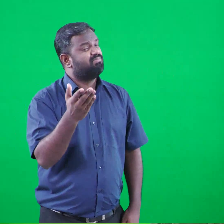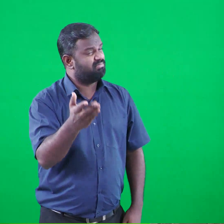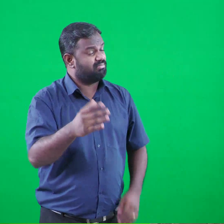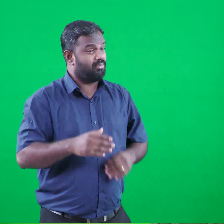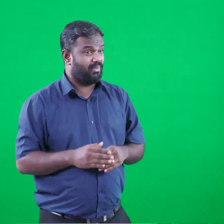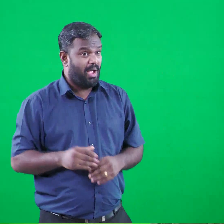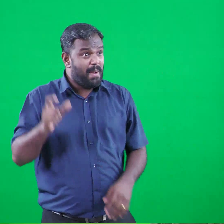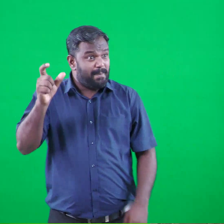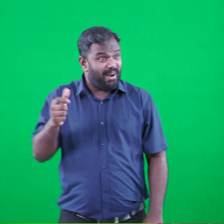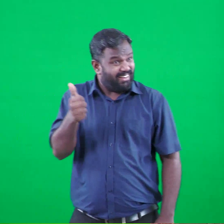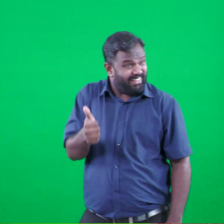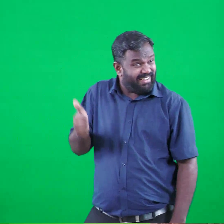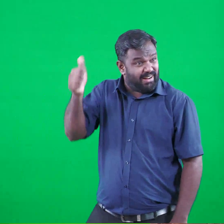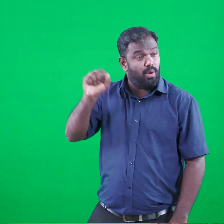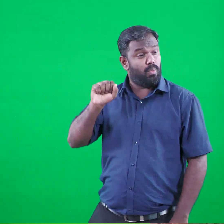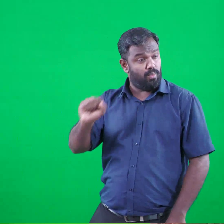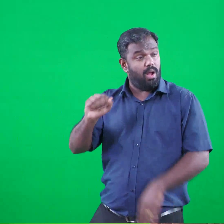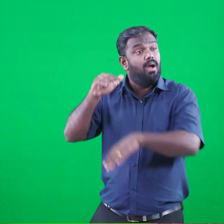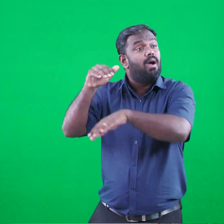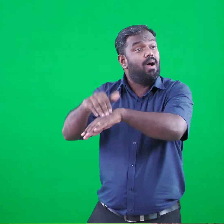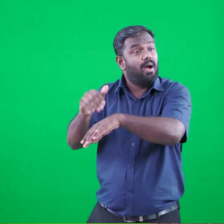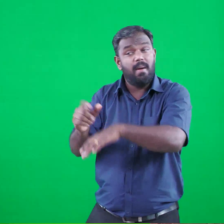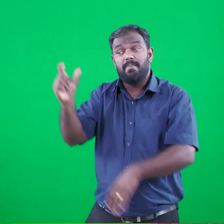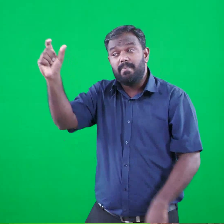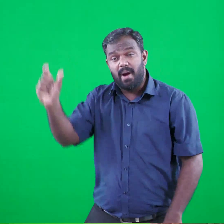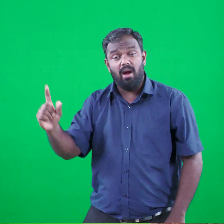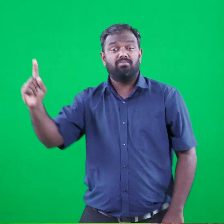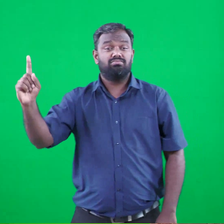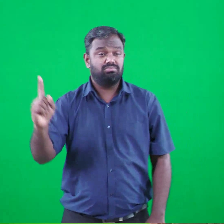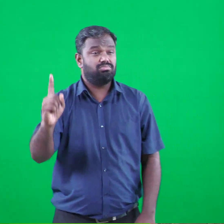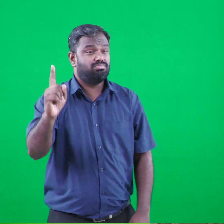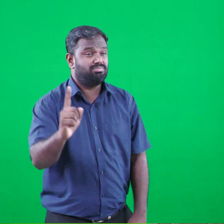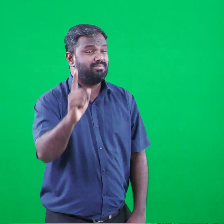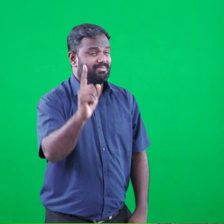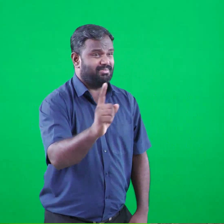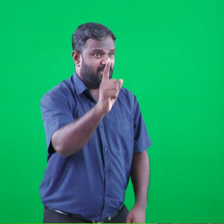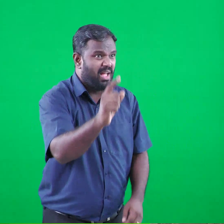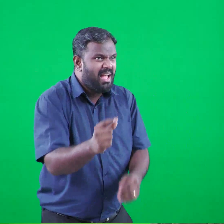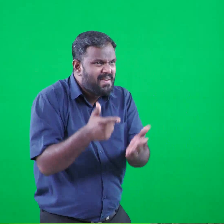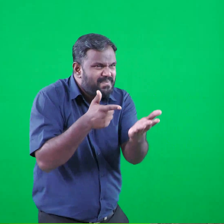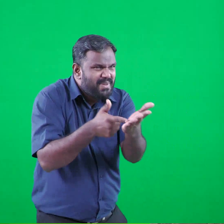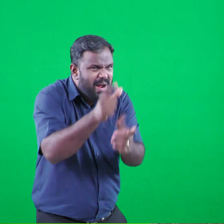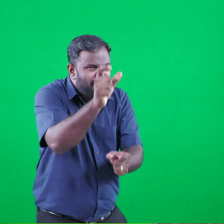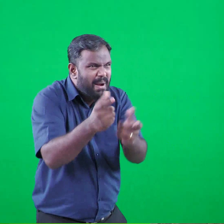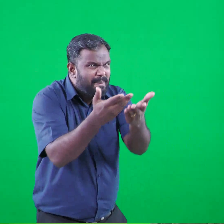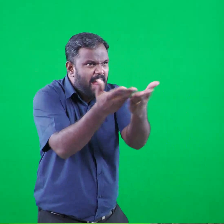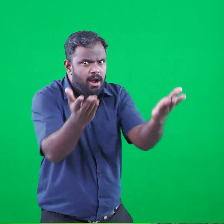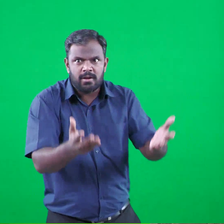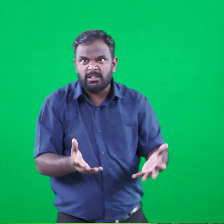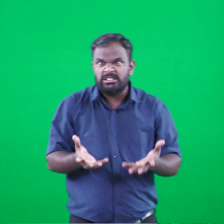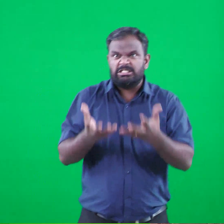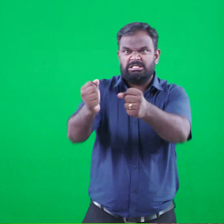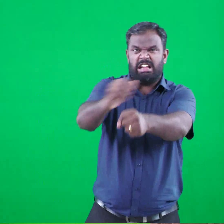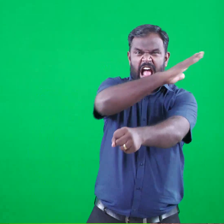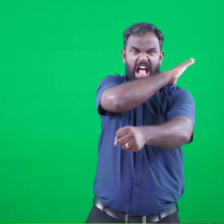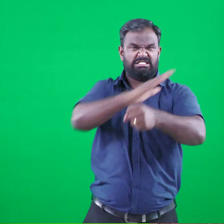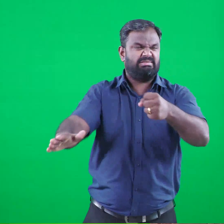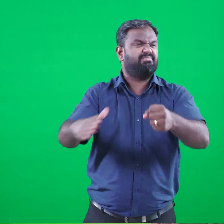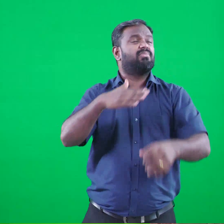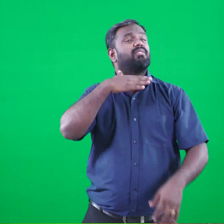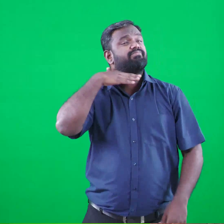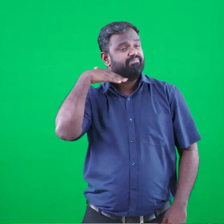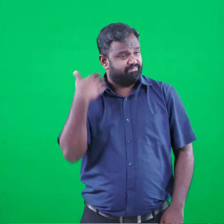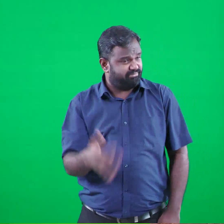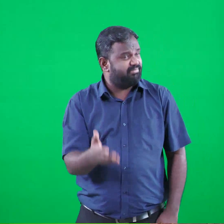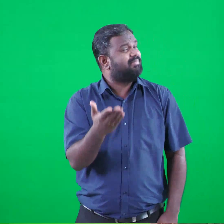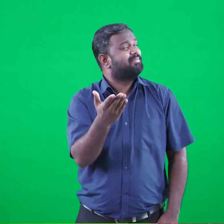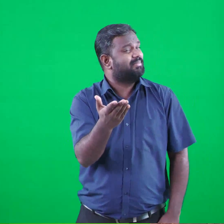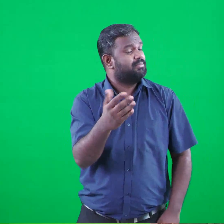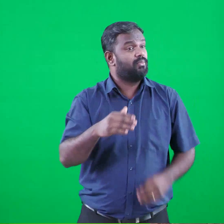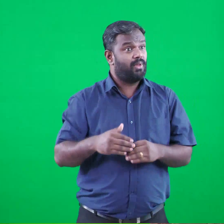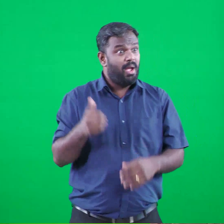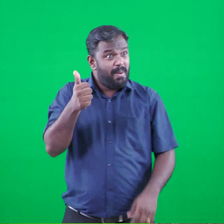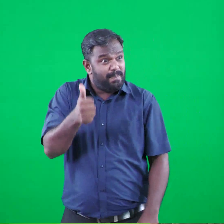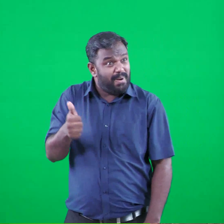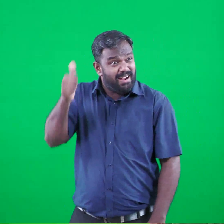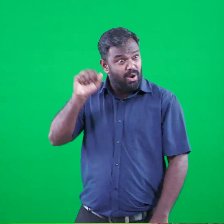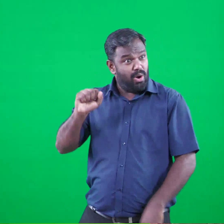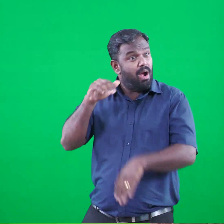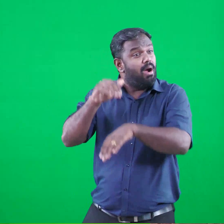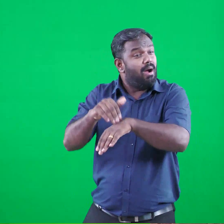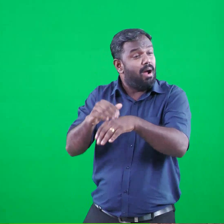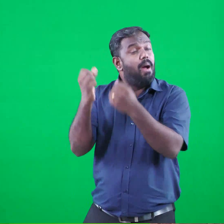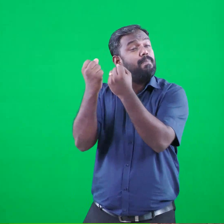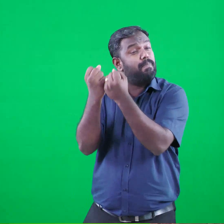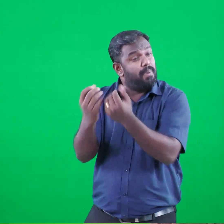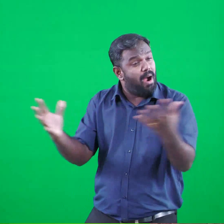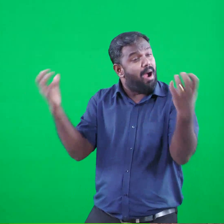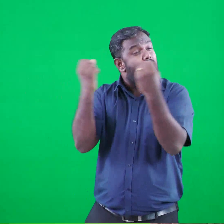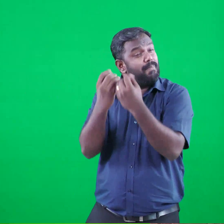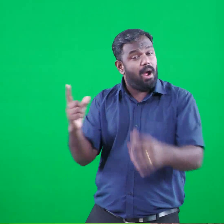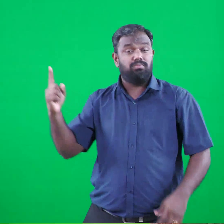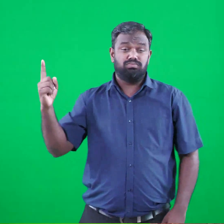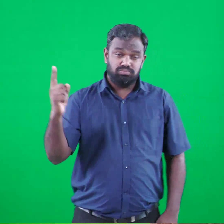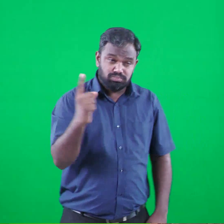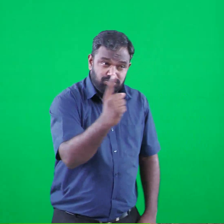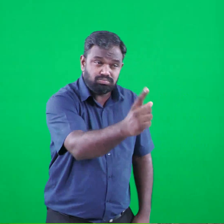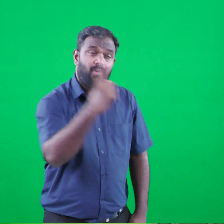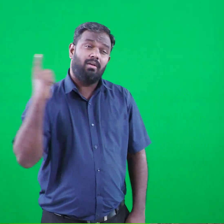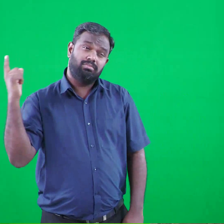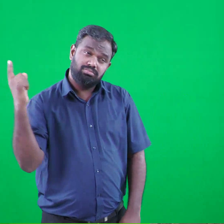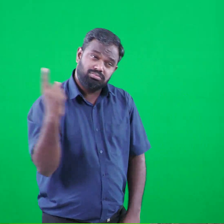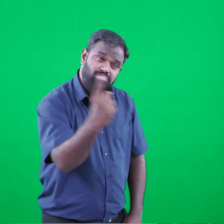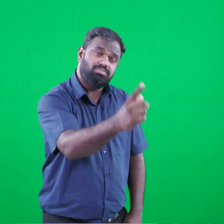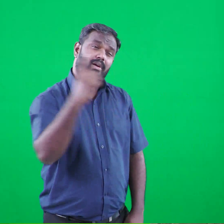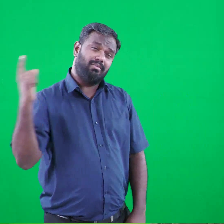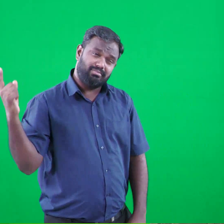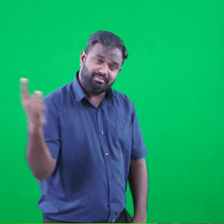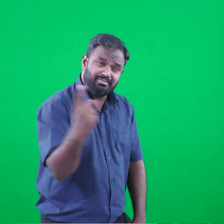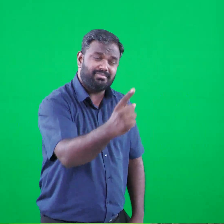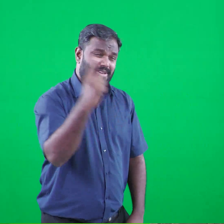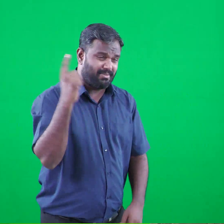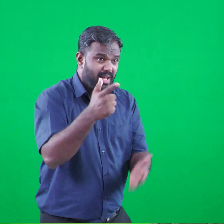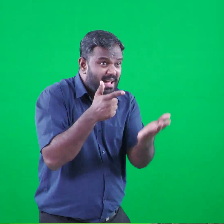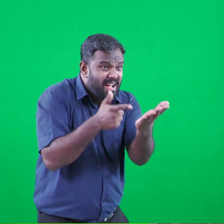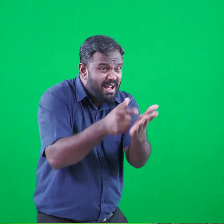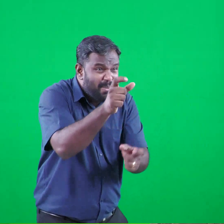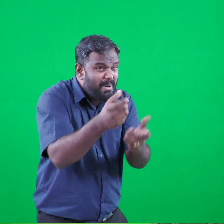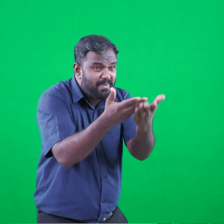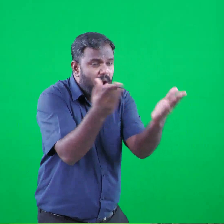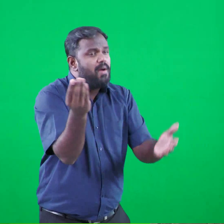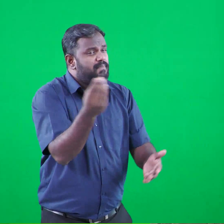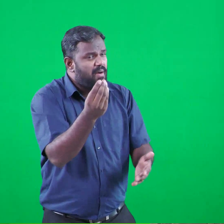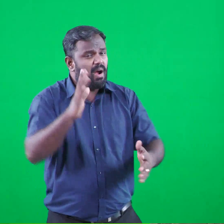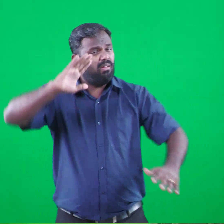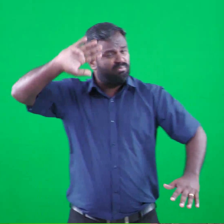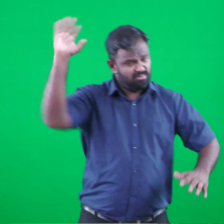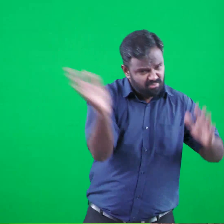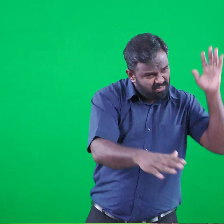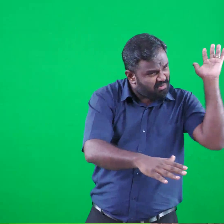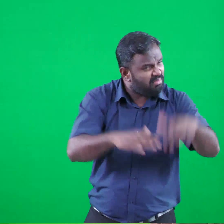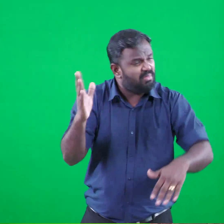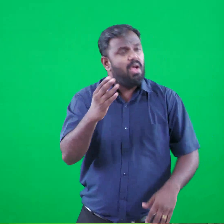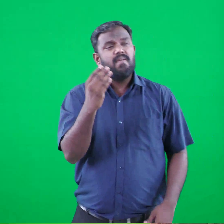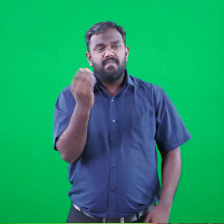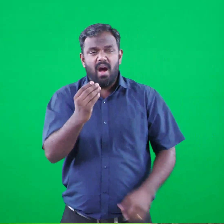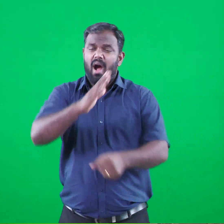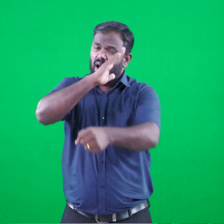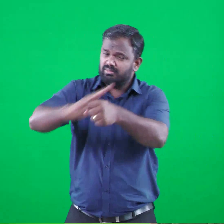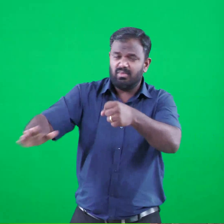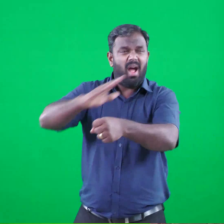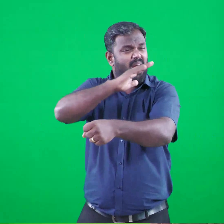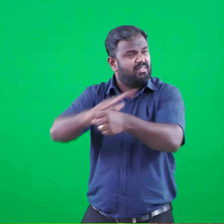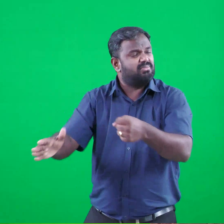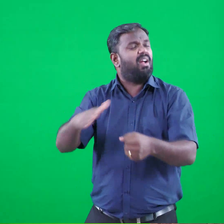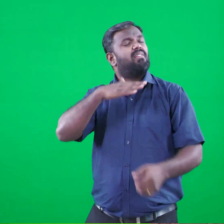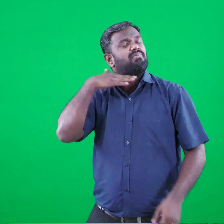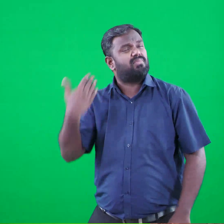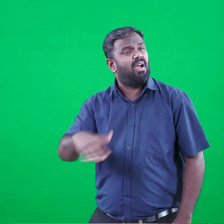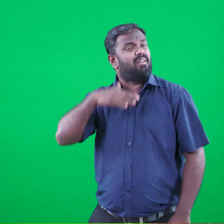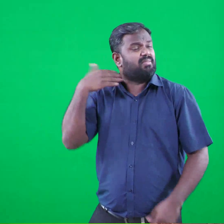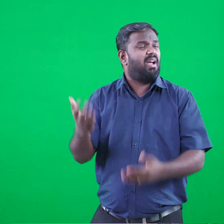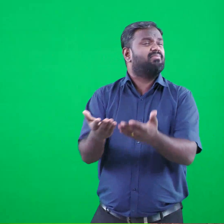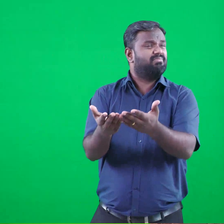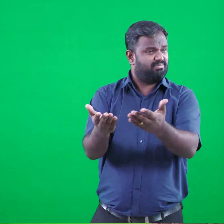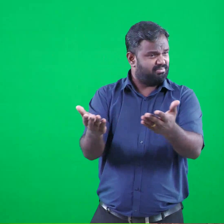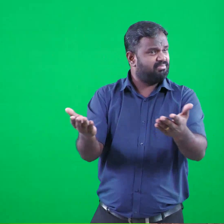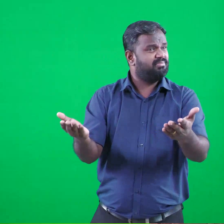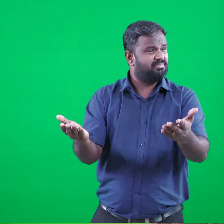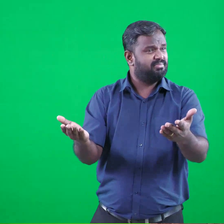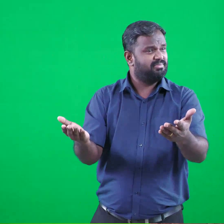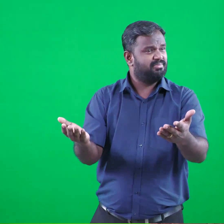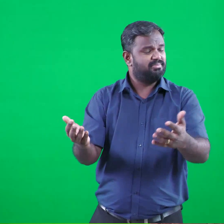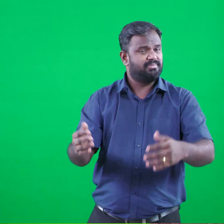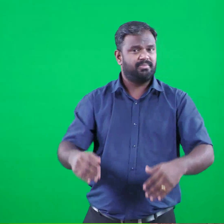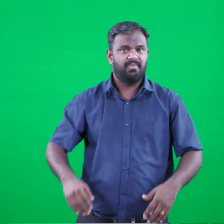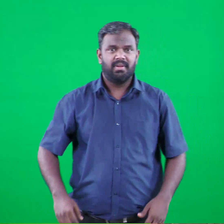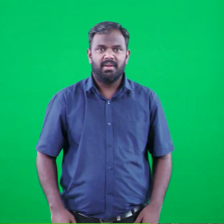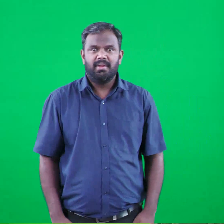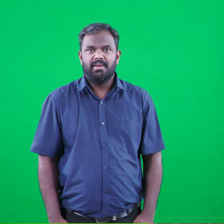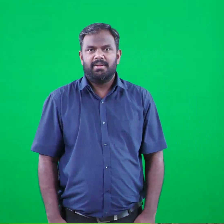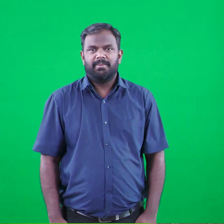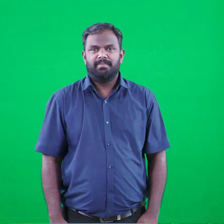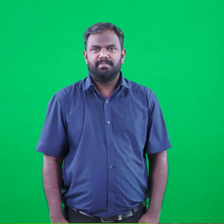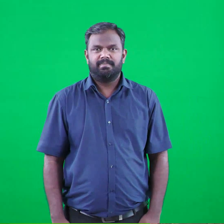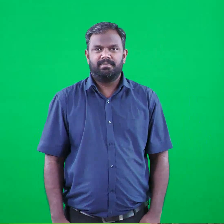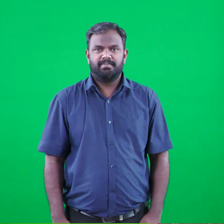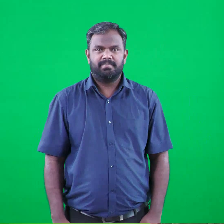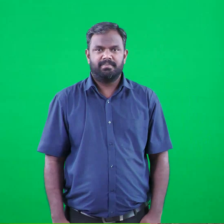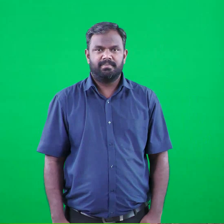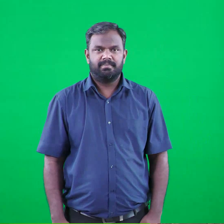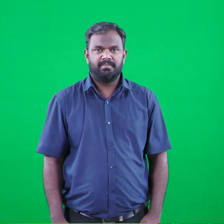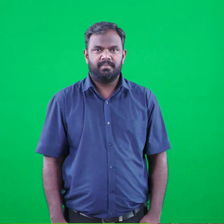He sent still another, and this one they killed. He sent many others; some they beat and others they killed.